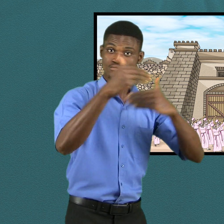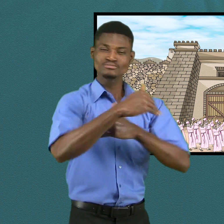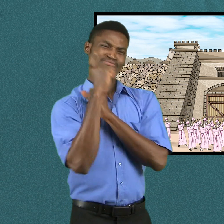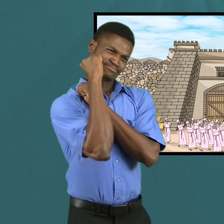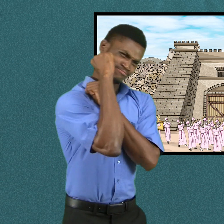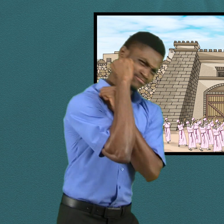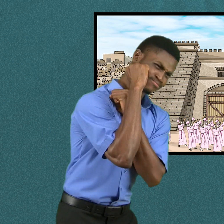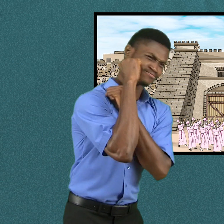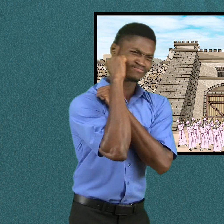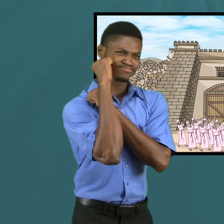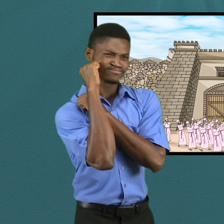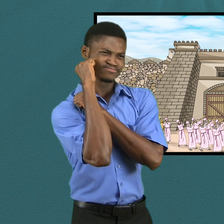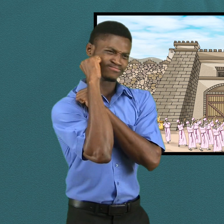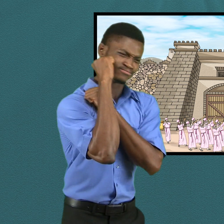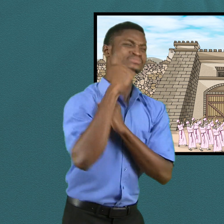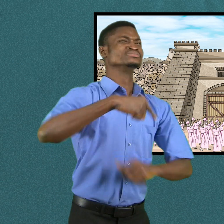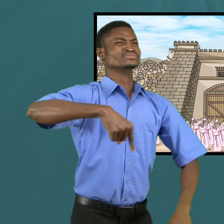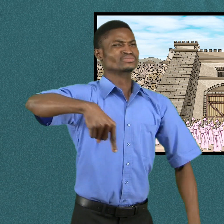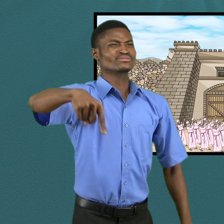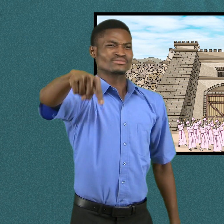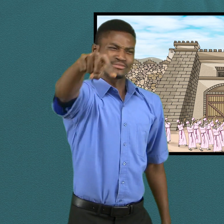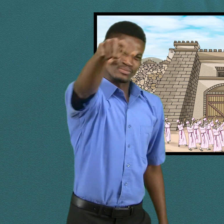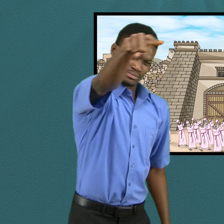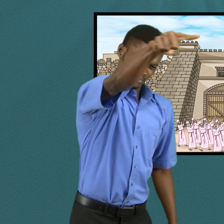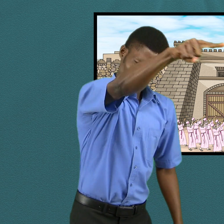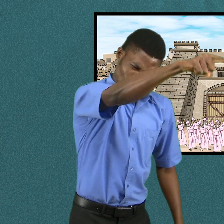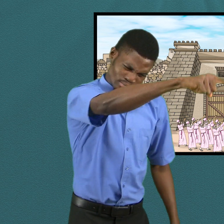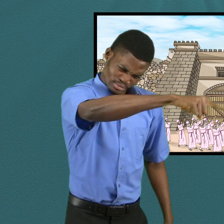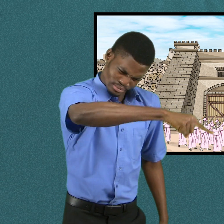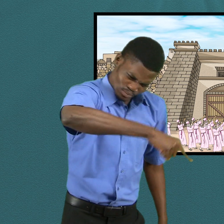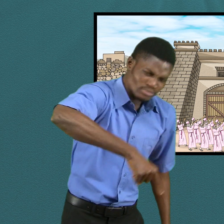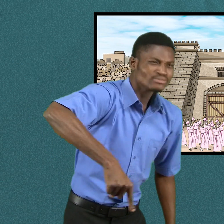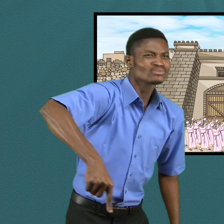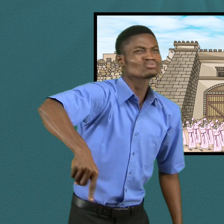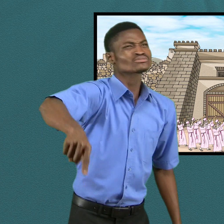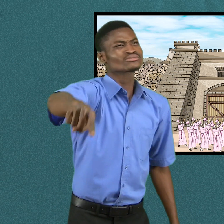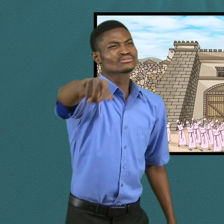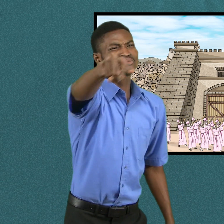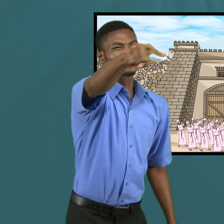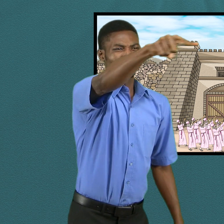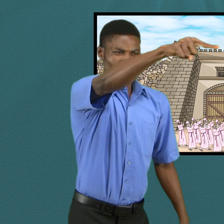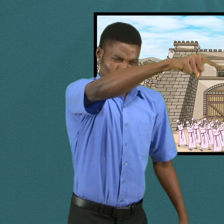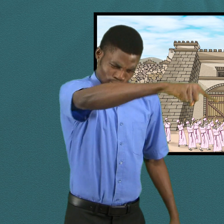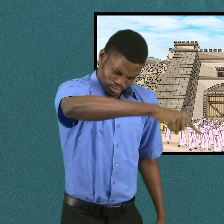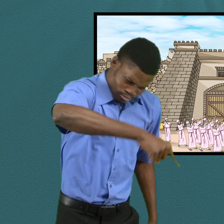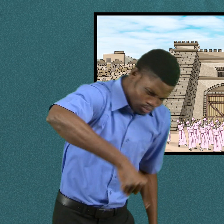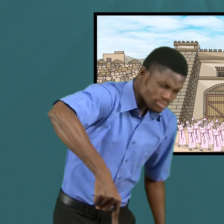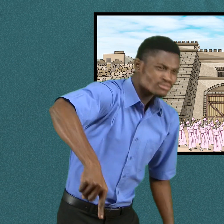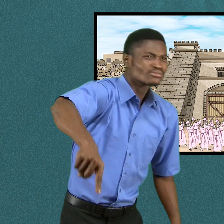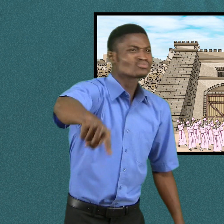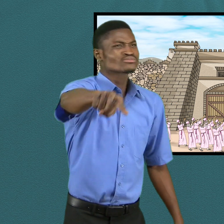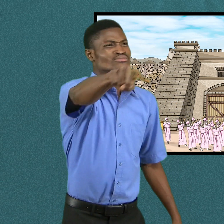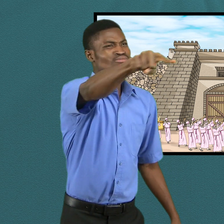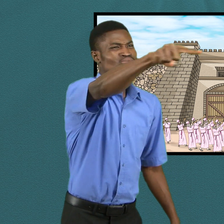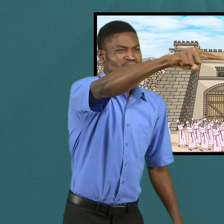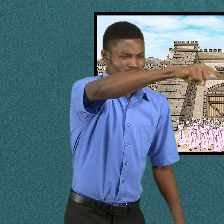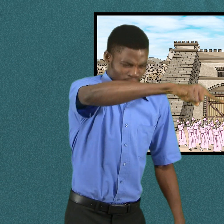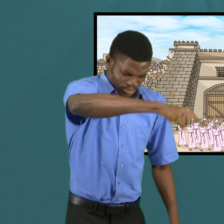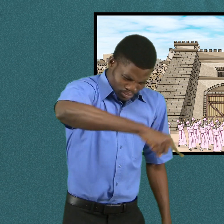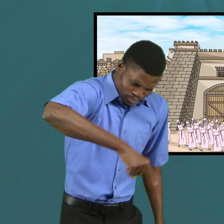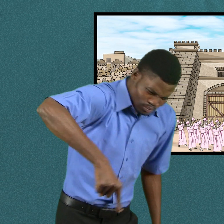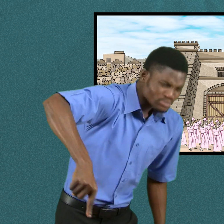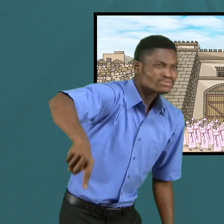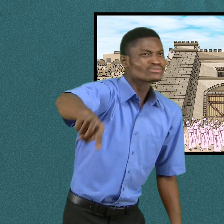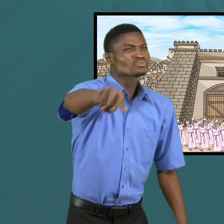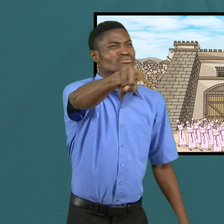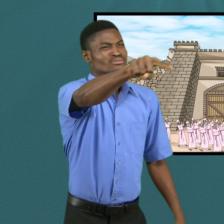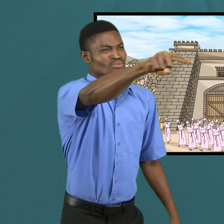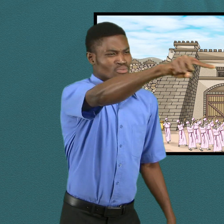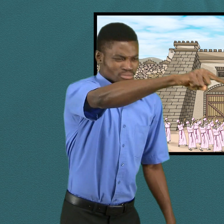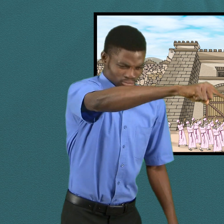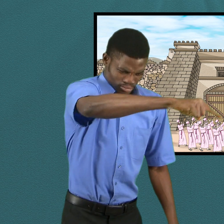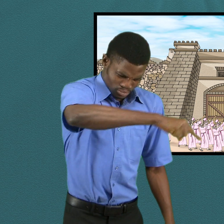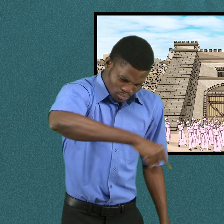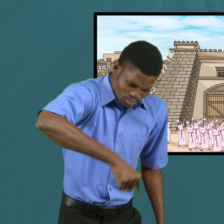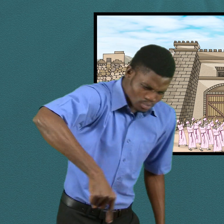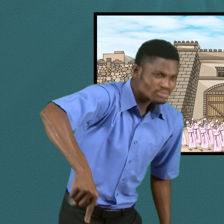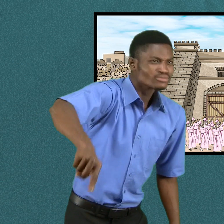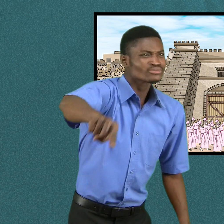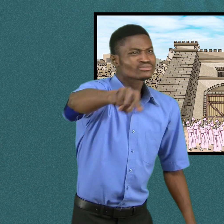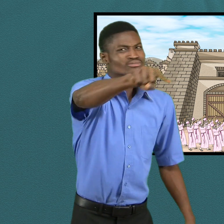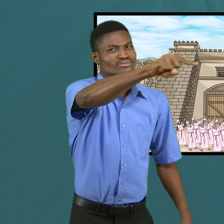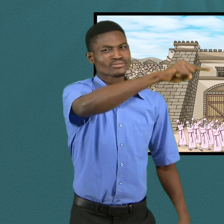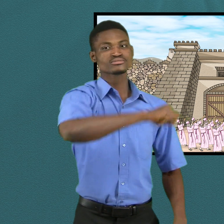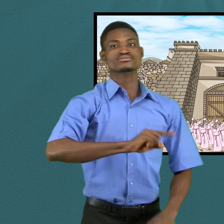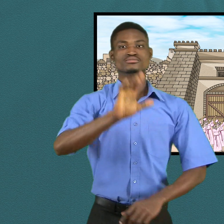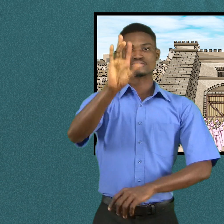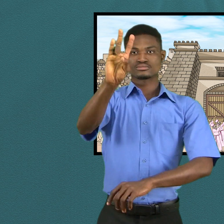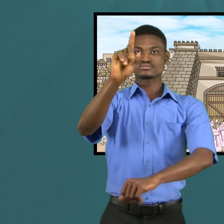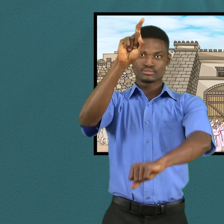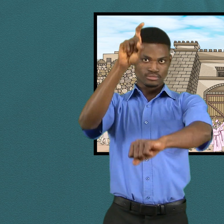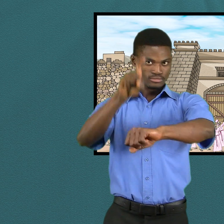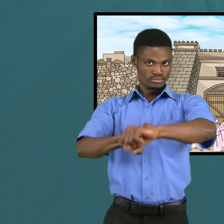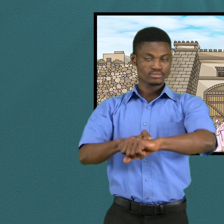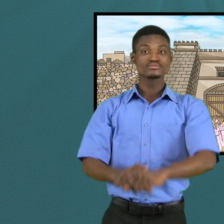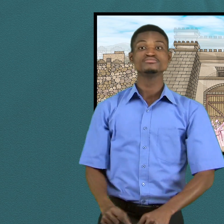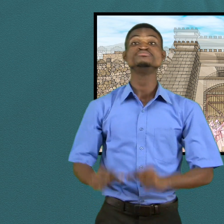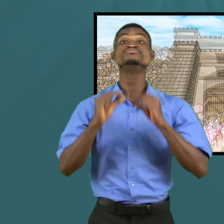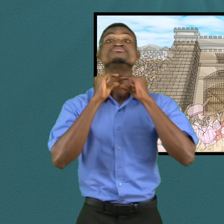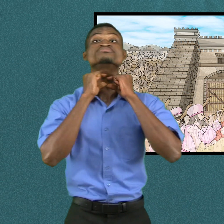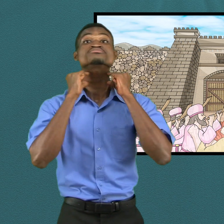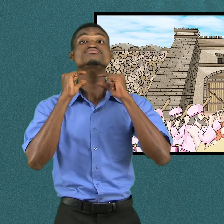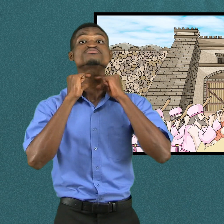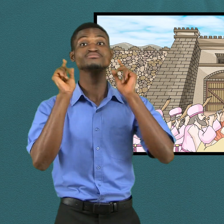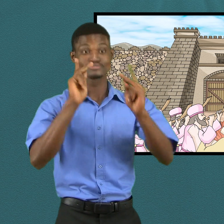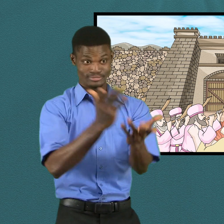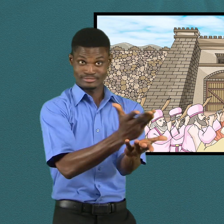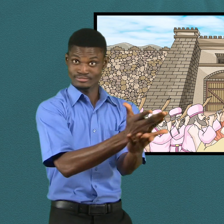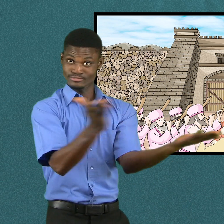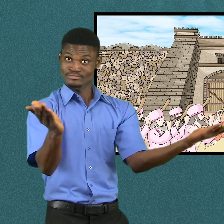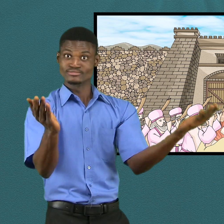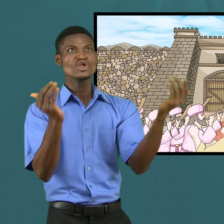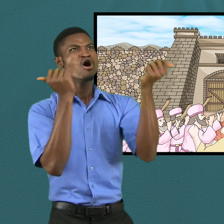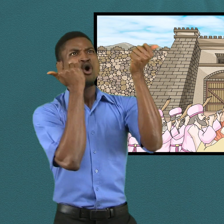That was the only day they circled the city seven times.